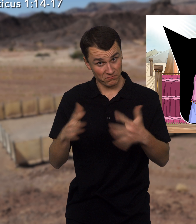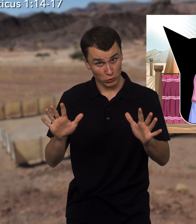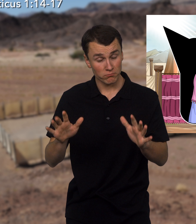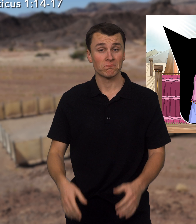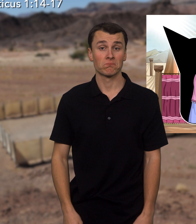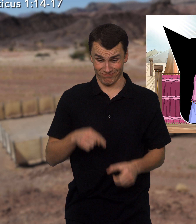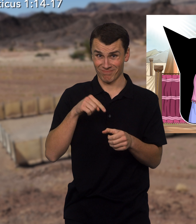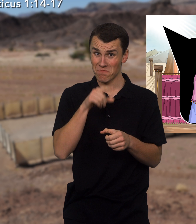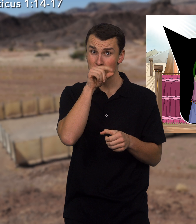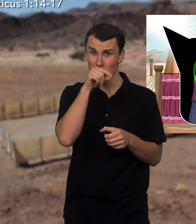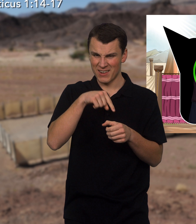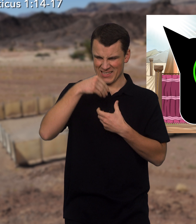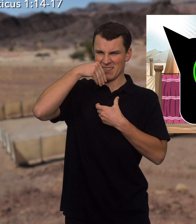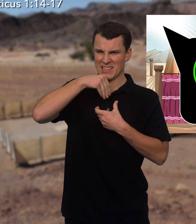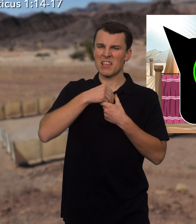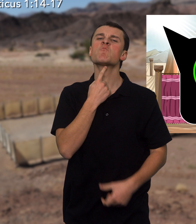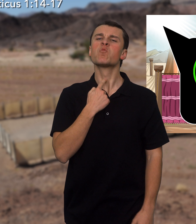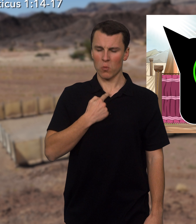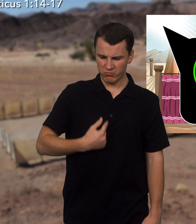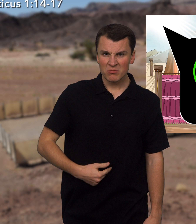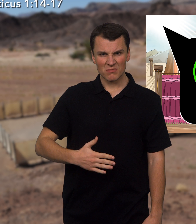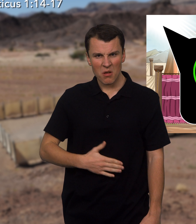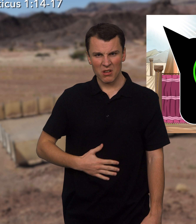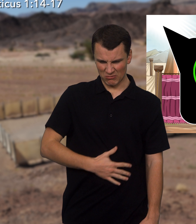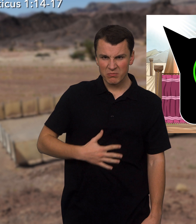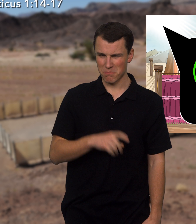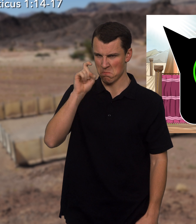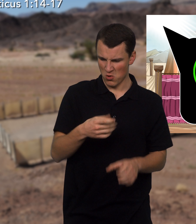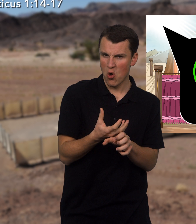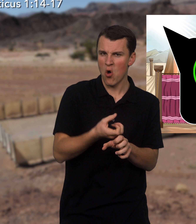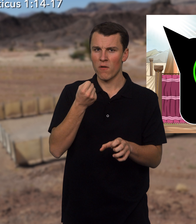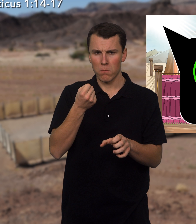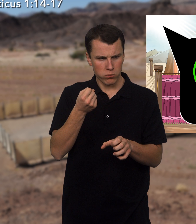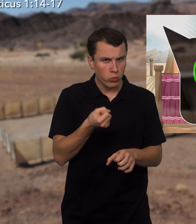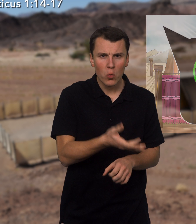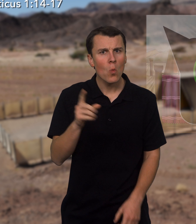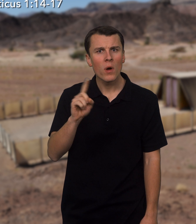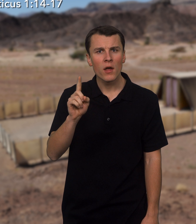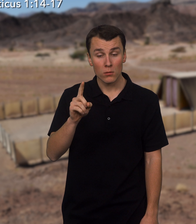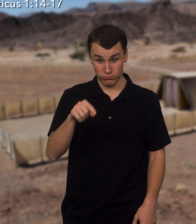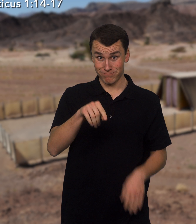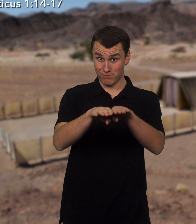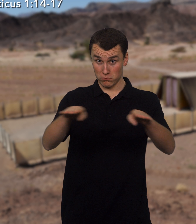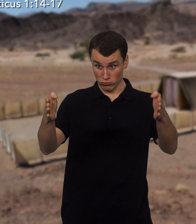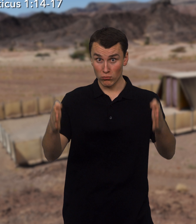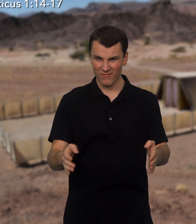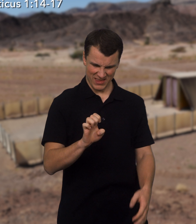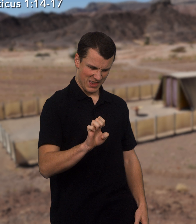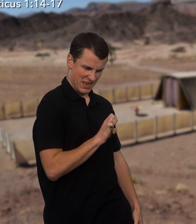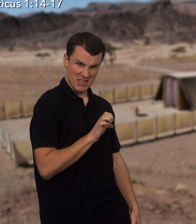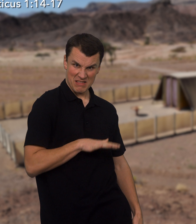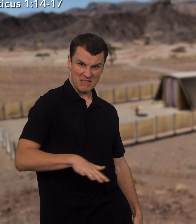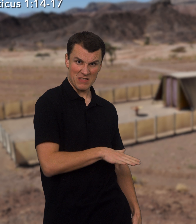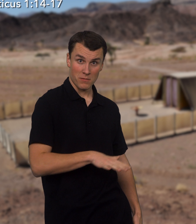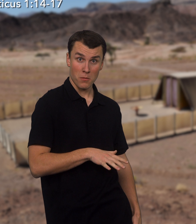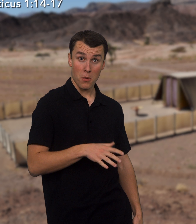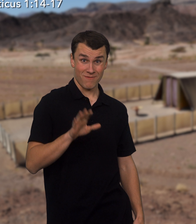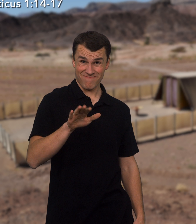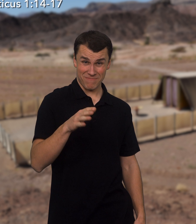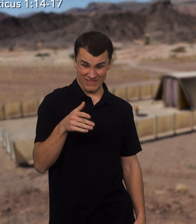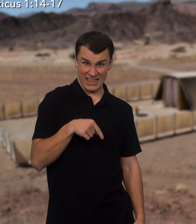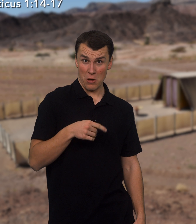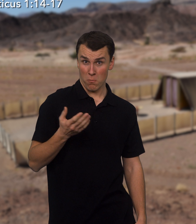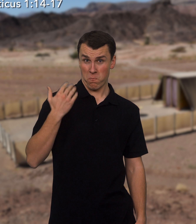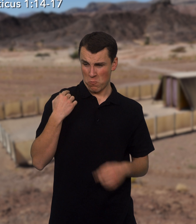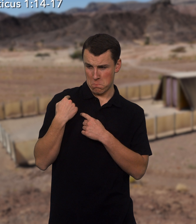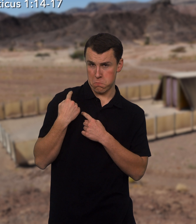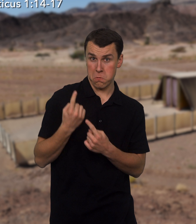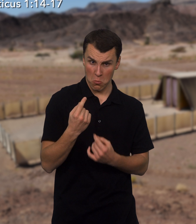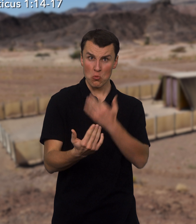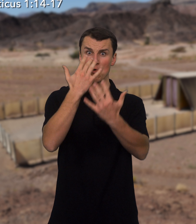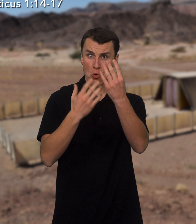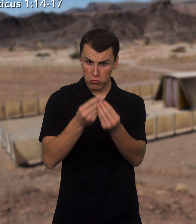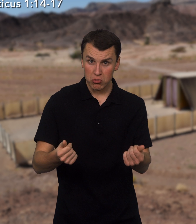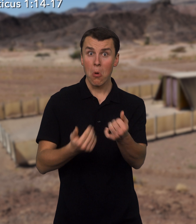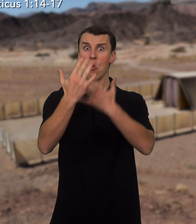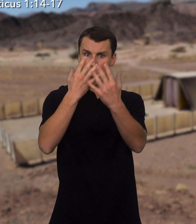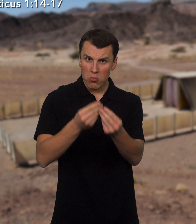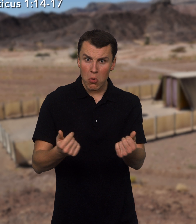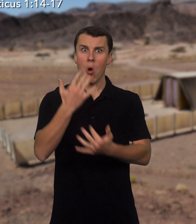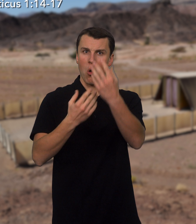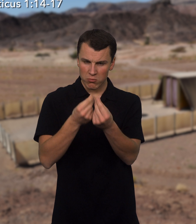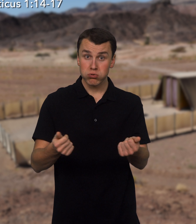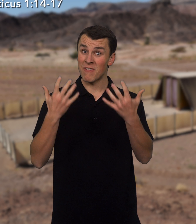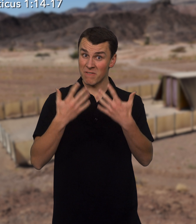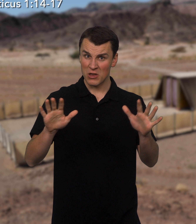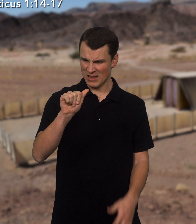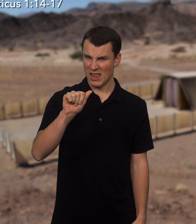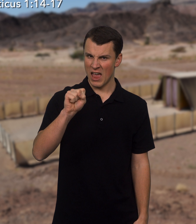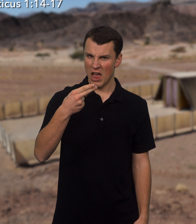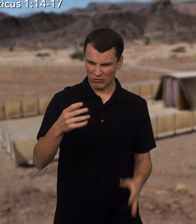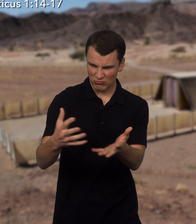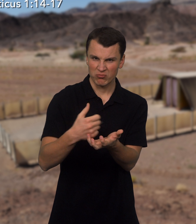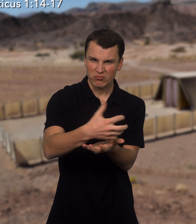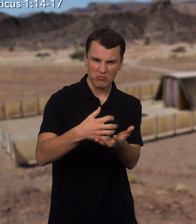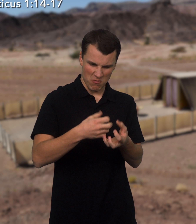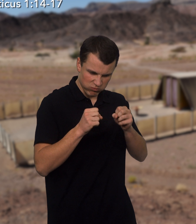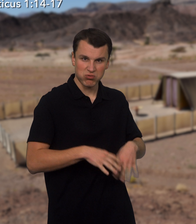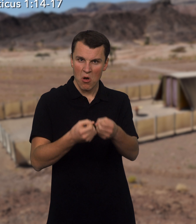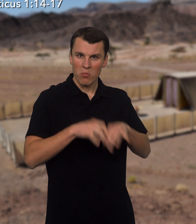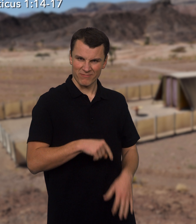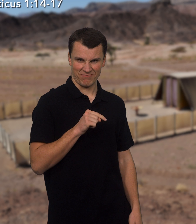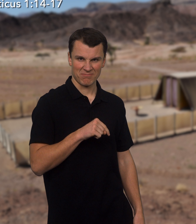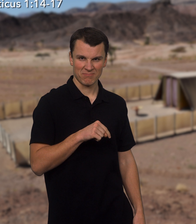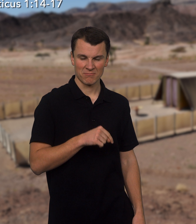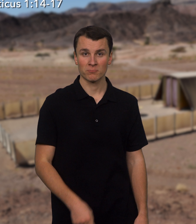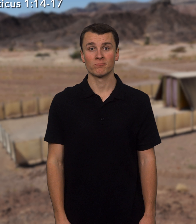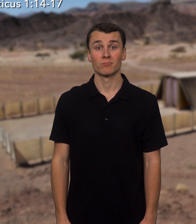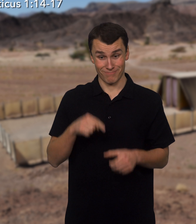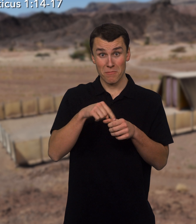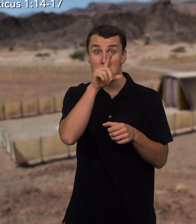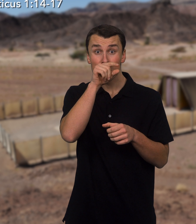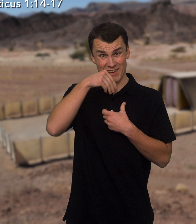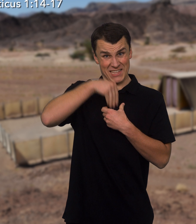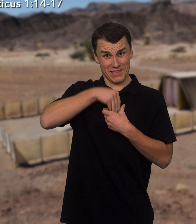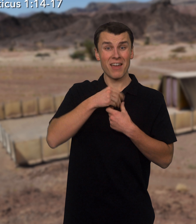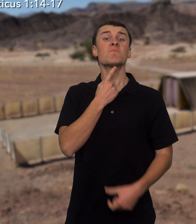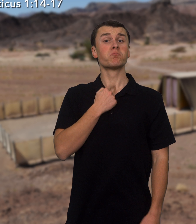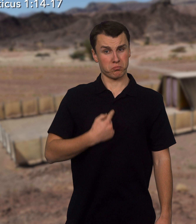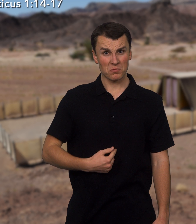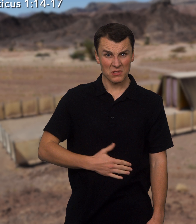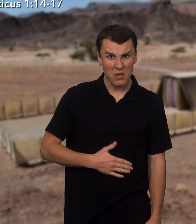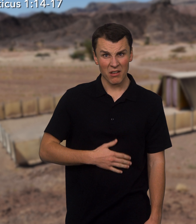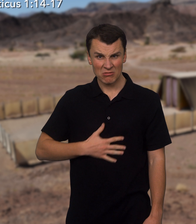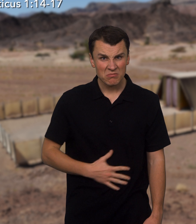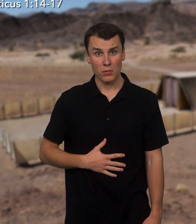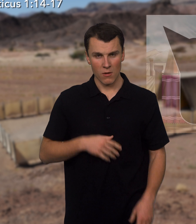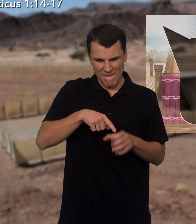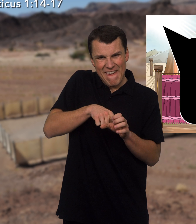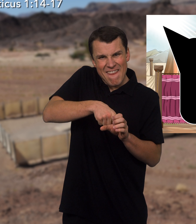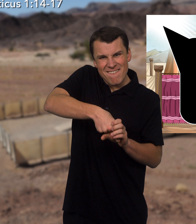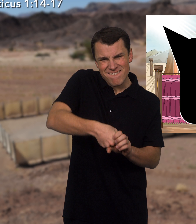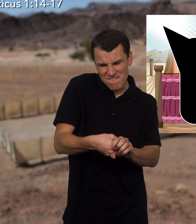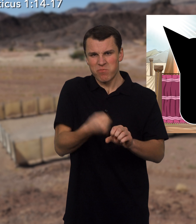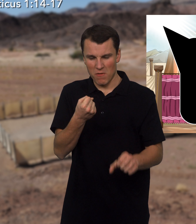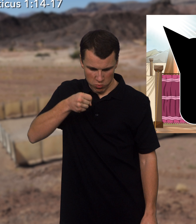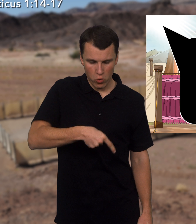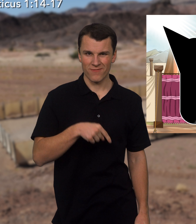And he is to remove the crop with its contents and throw it to the east side of the altar, in the place for ashes.